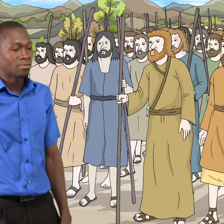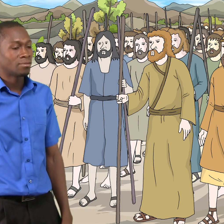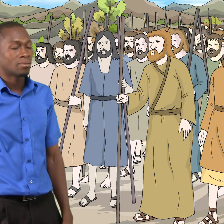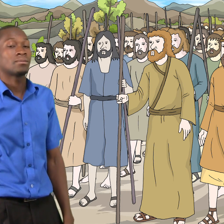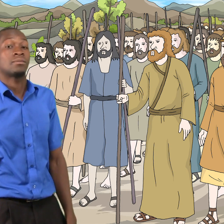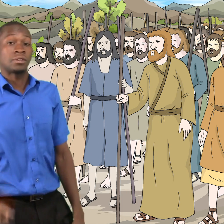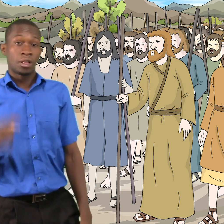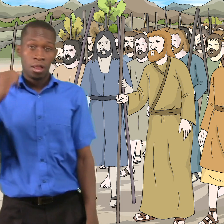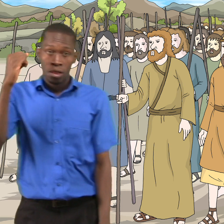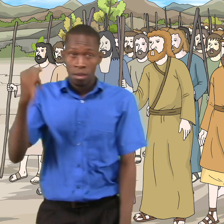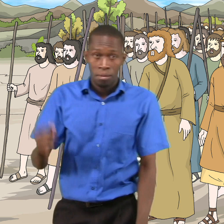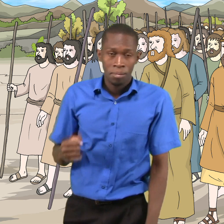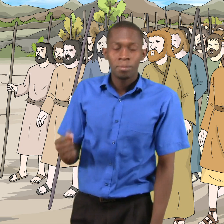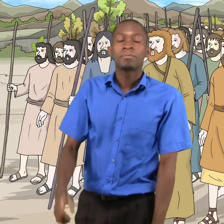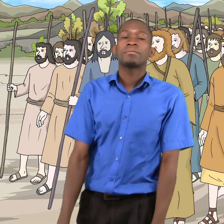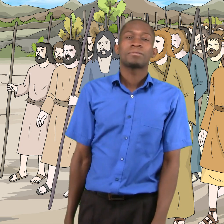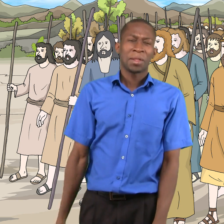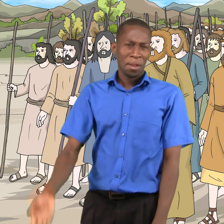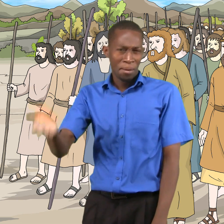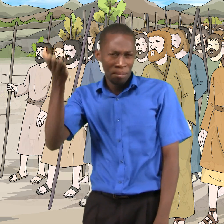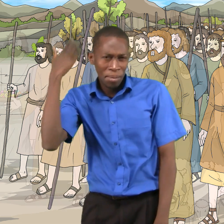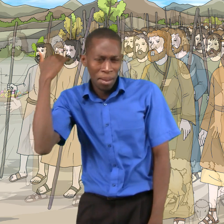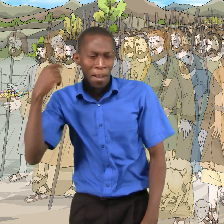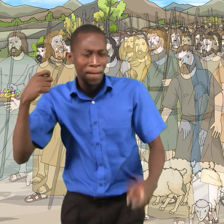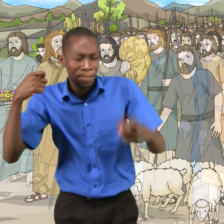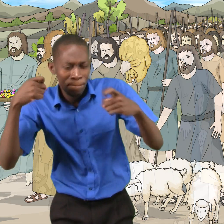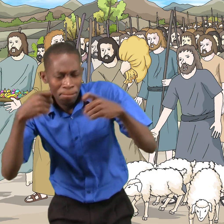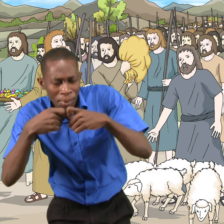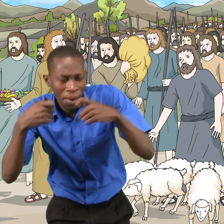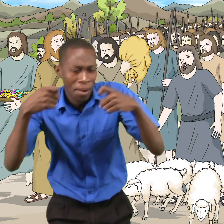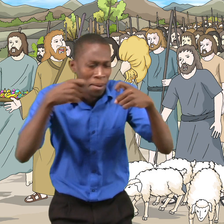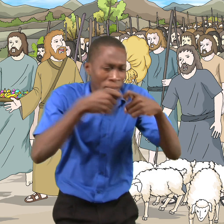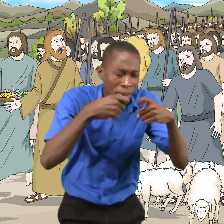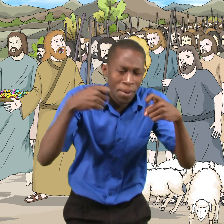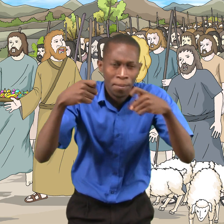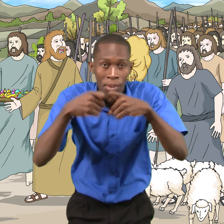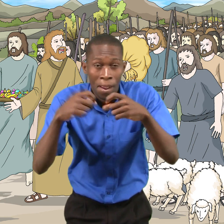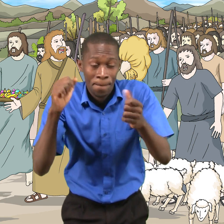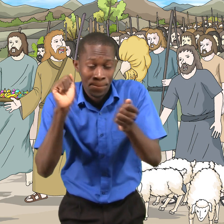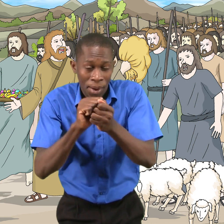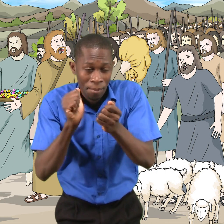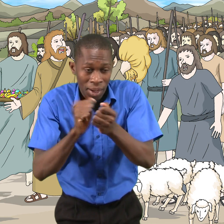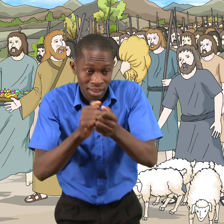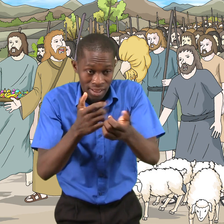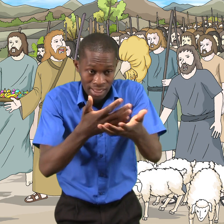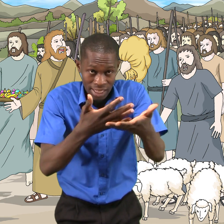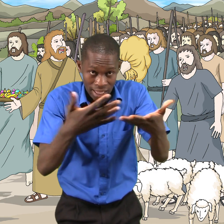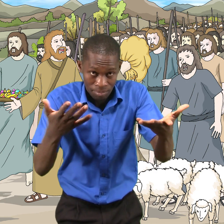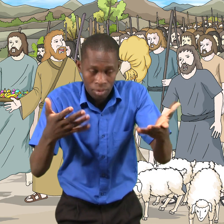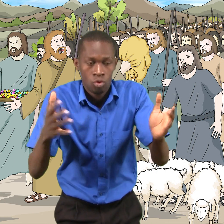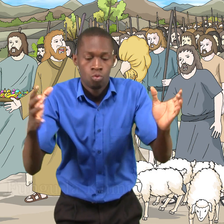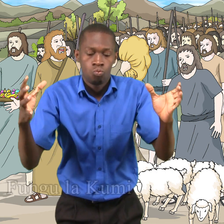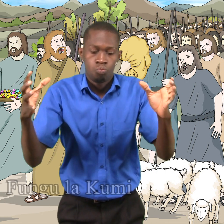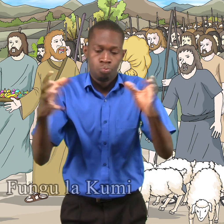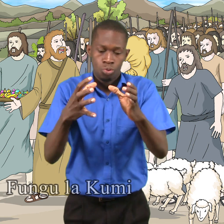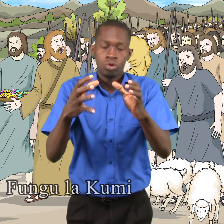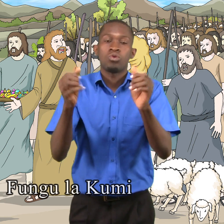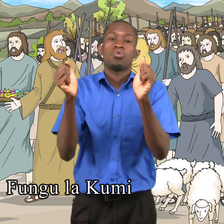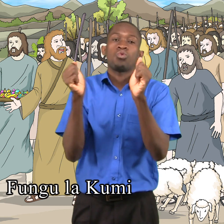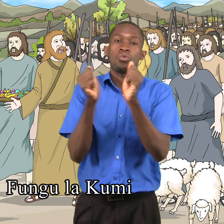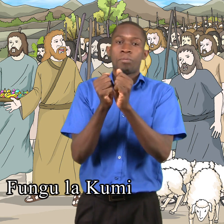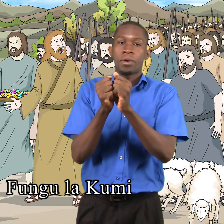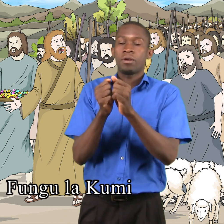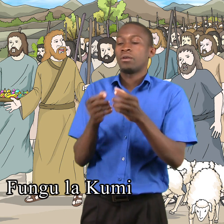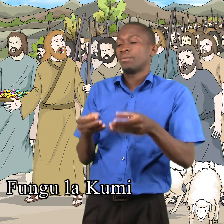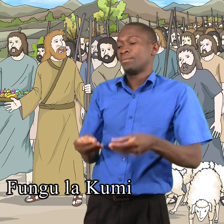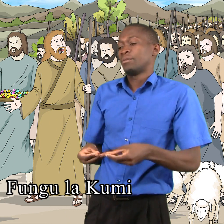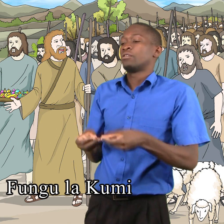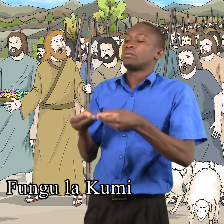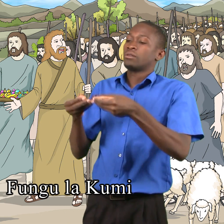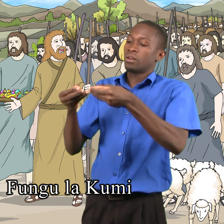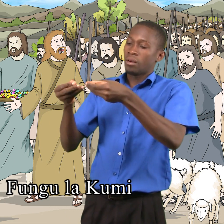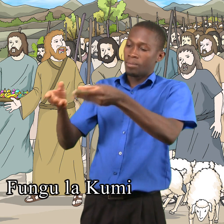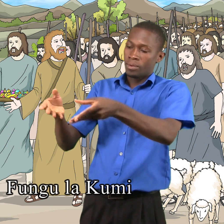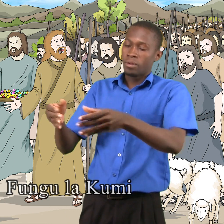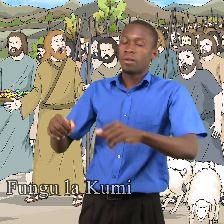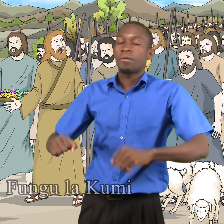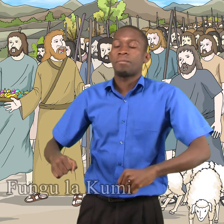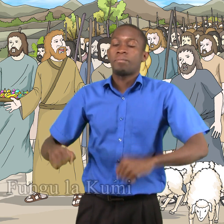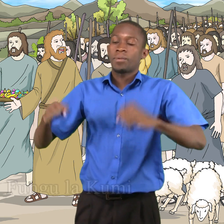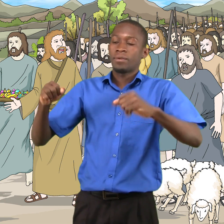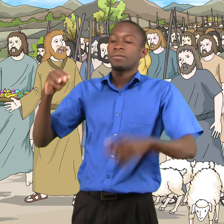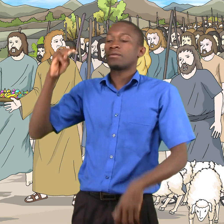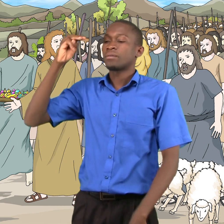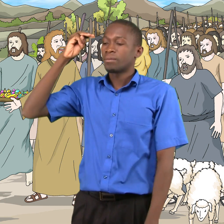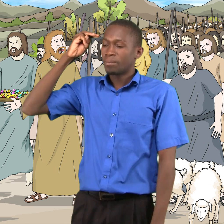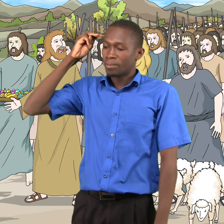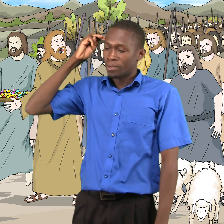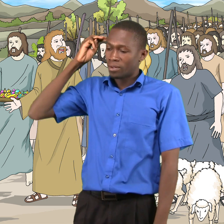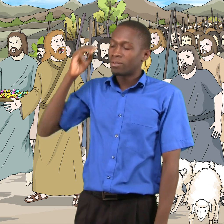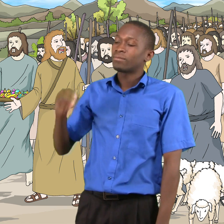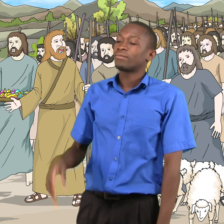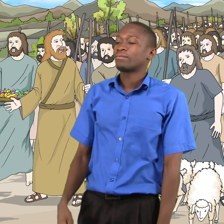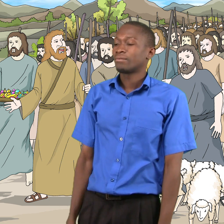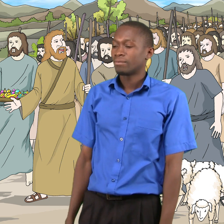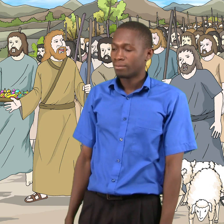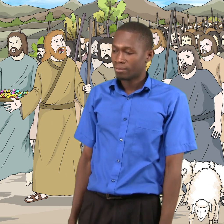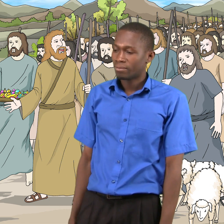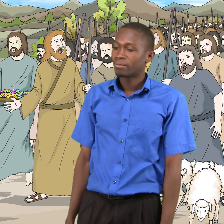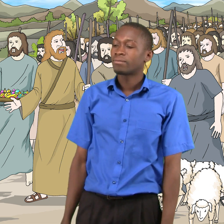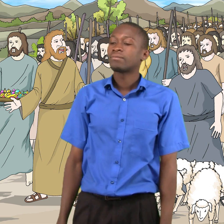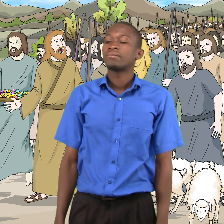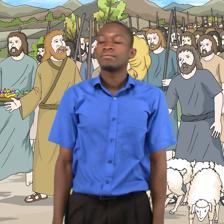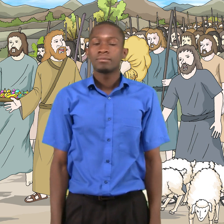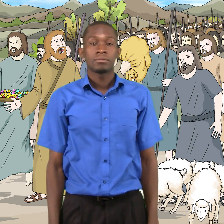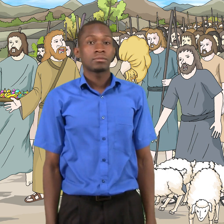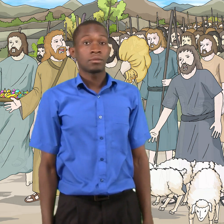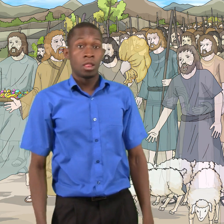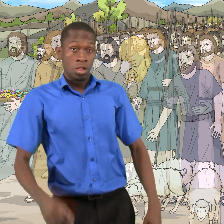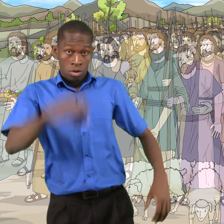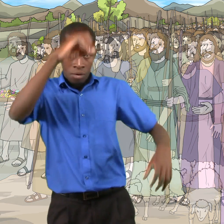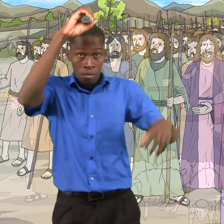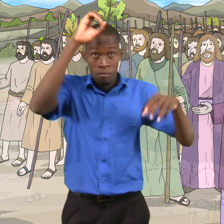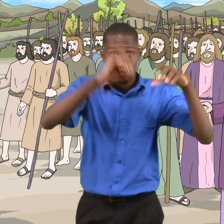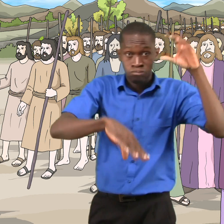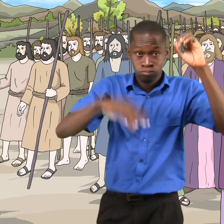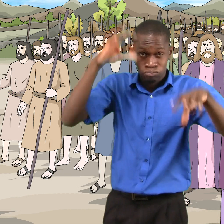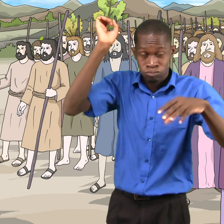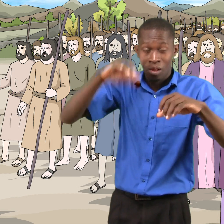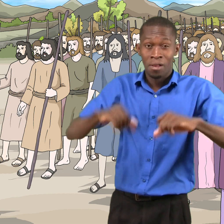Then Abram gave Melchizedek a tenth of everything.